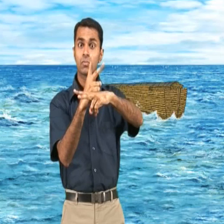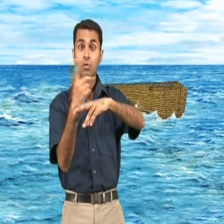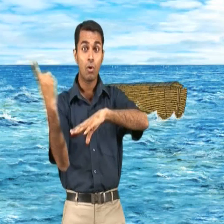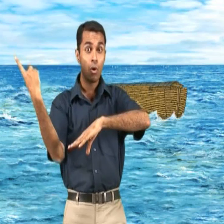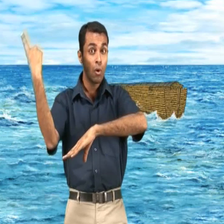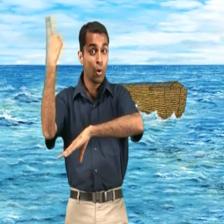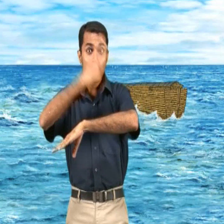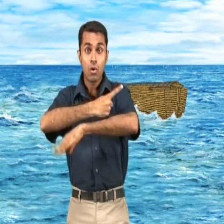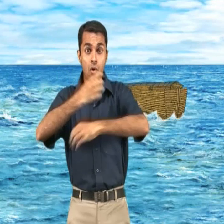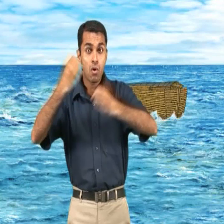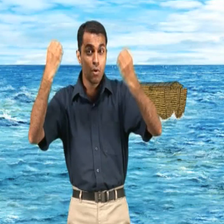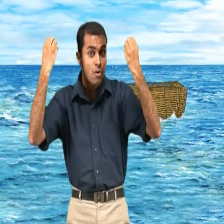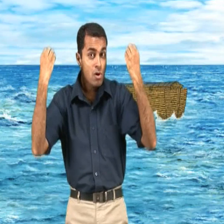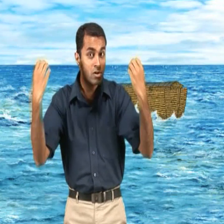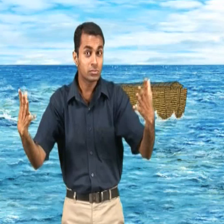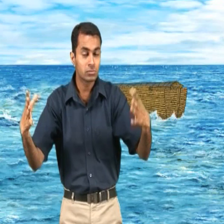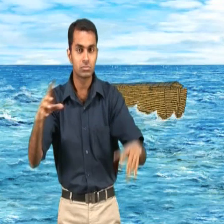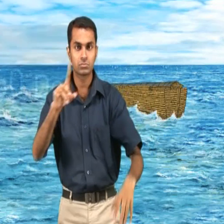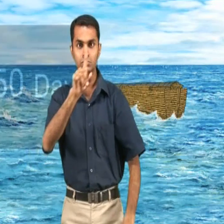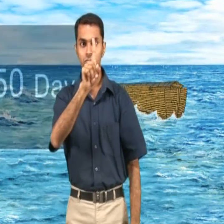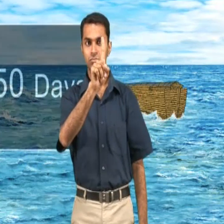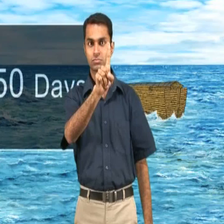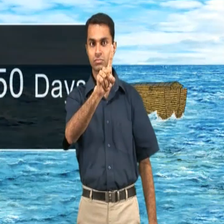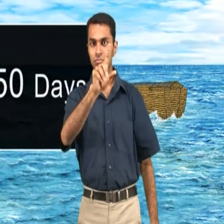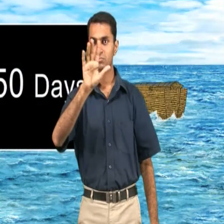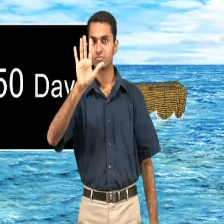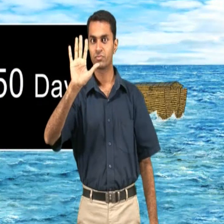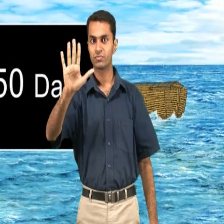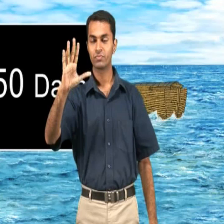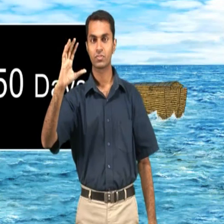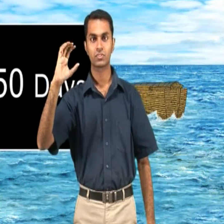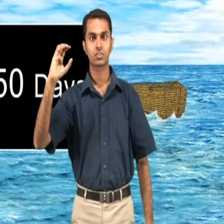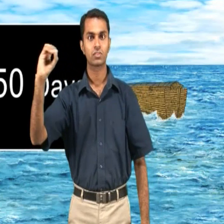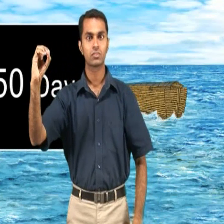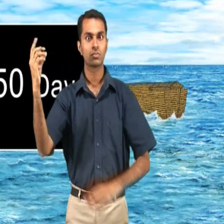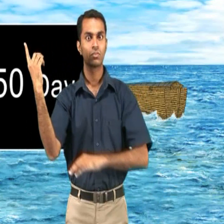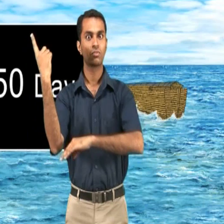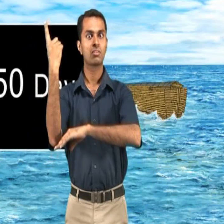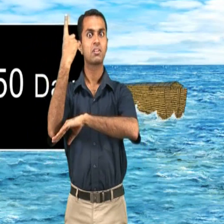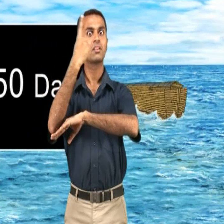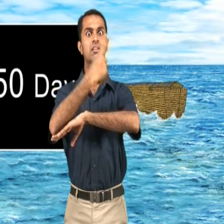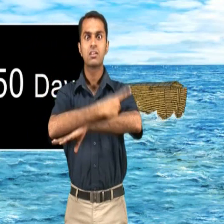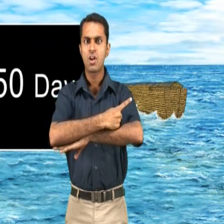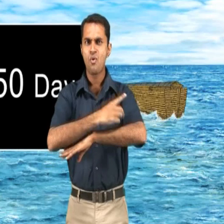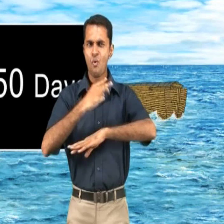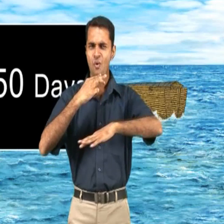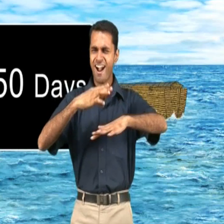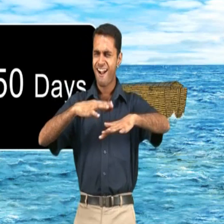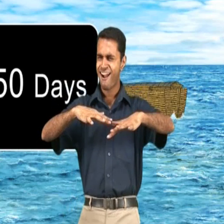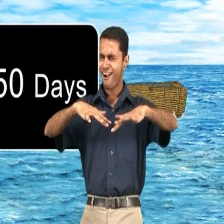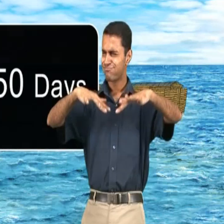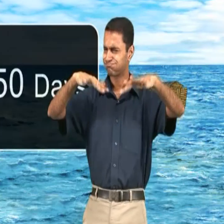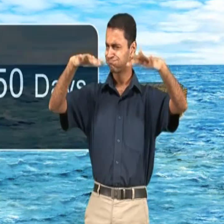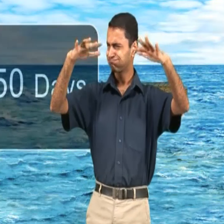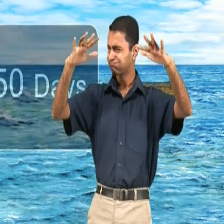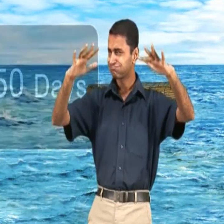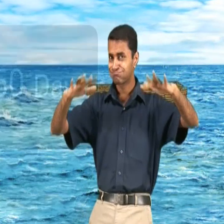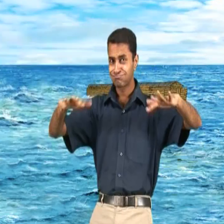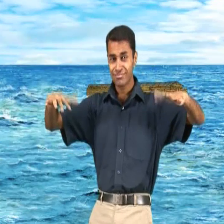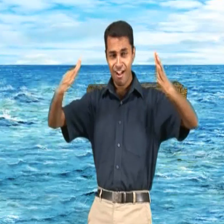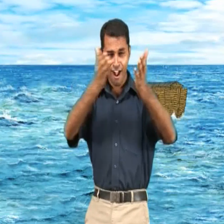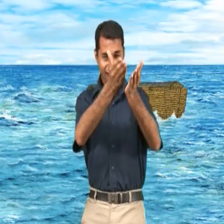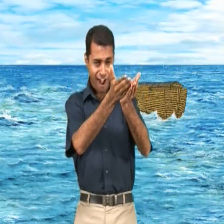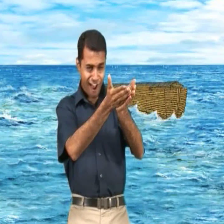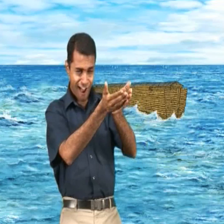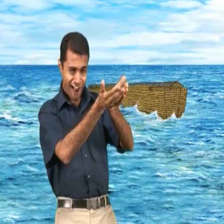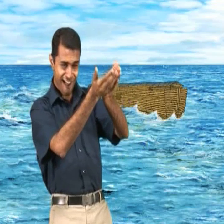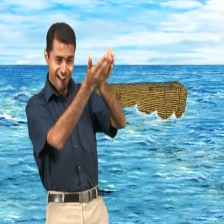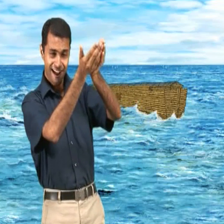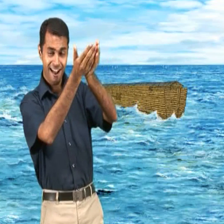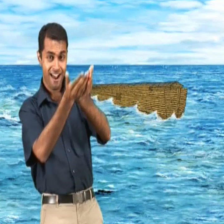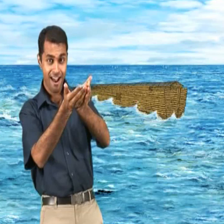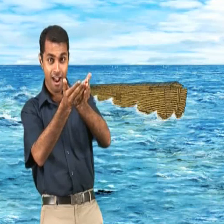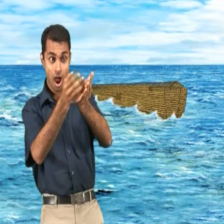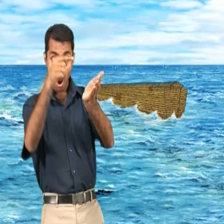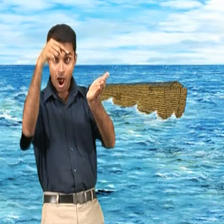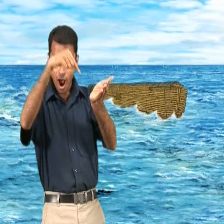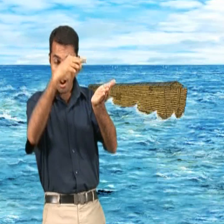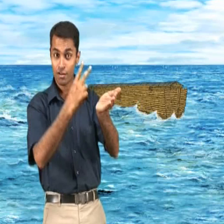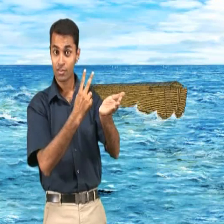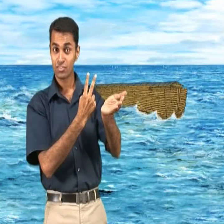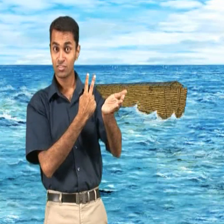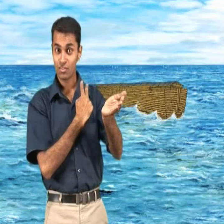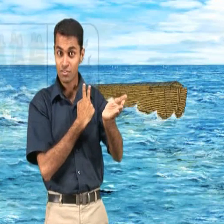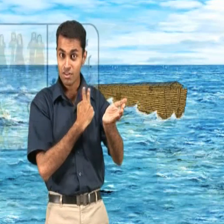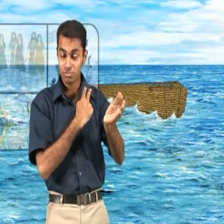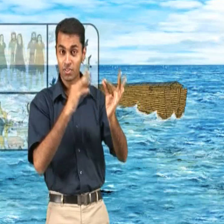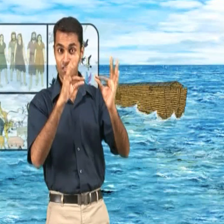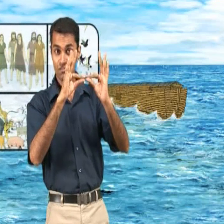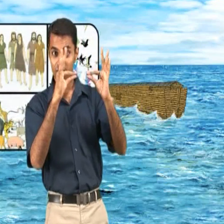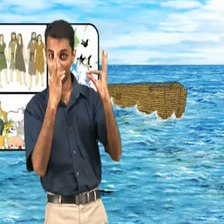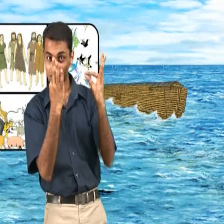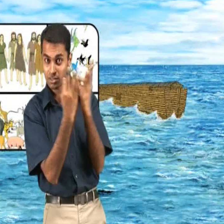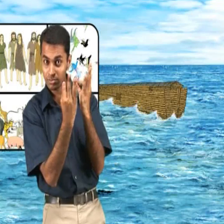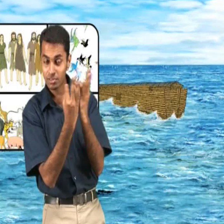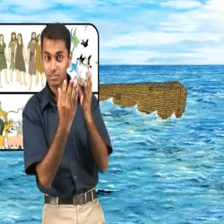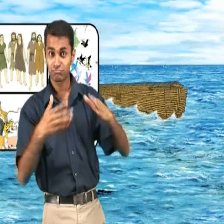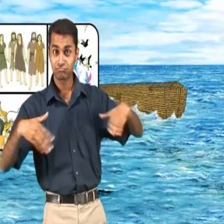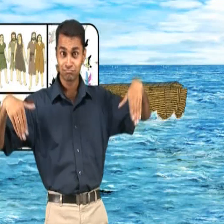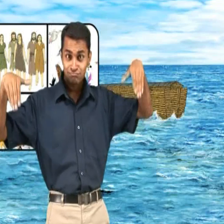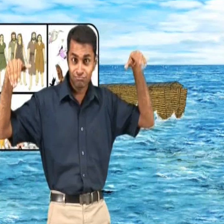And the waters prevailed upon the earth for 150 days.